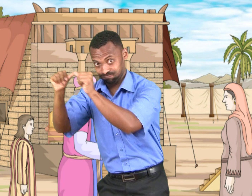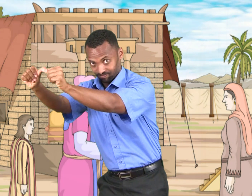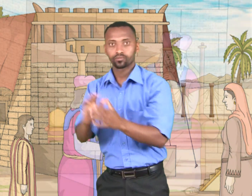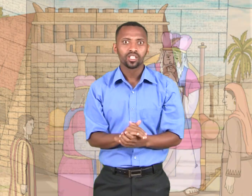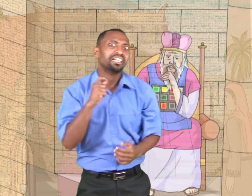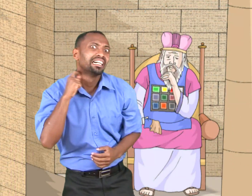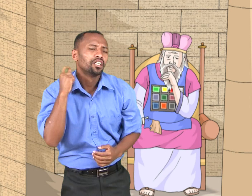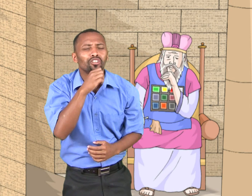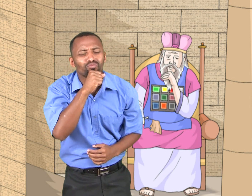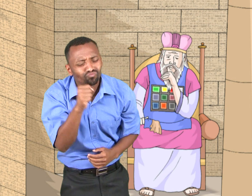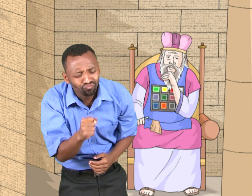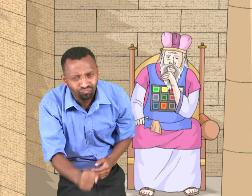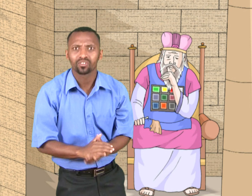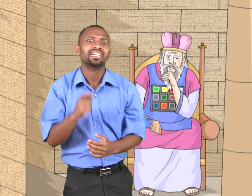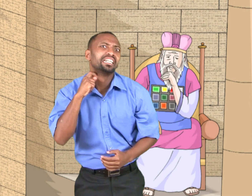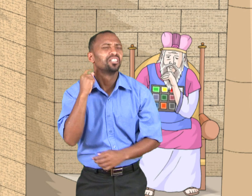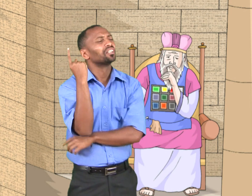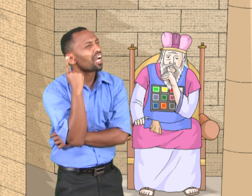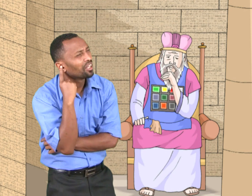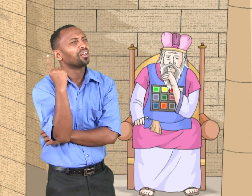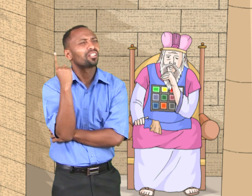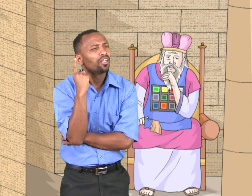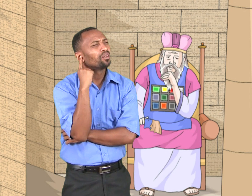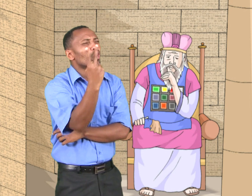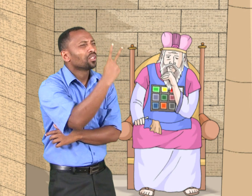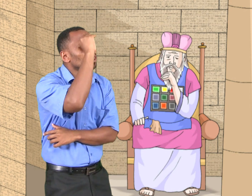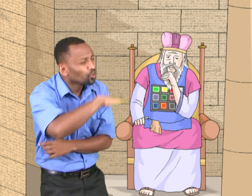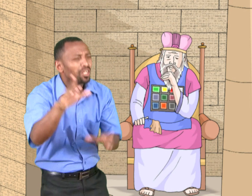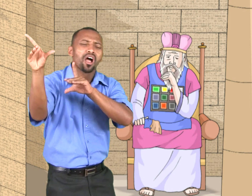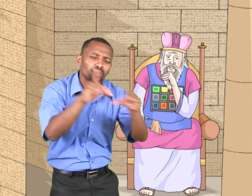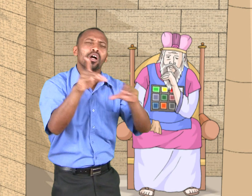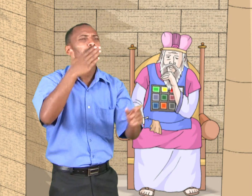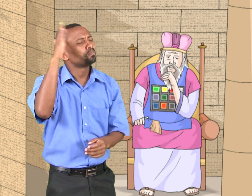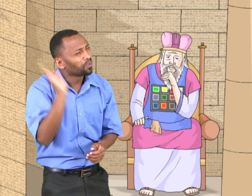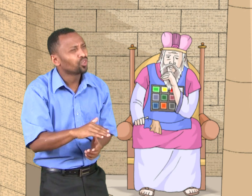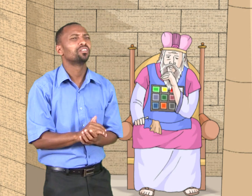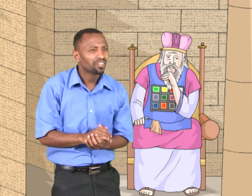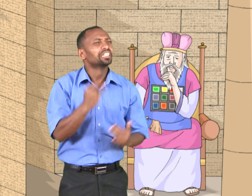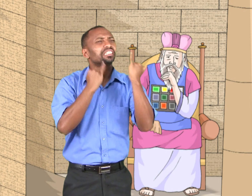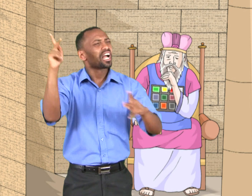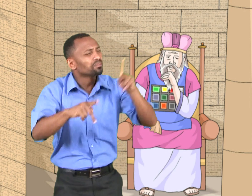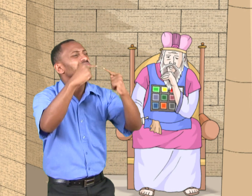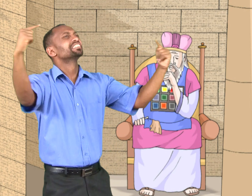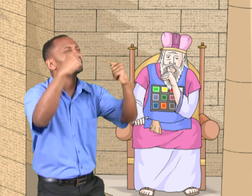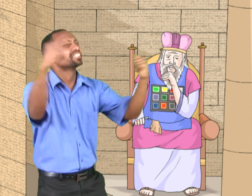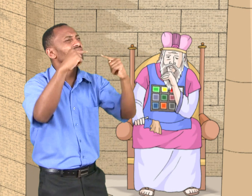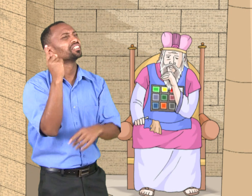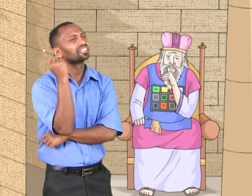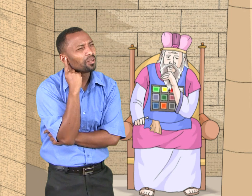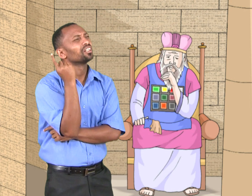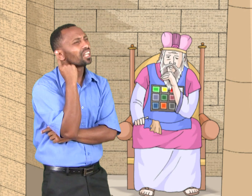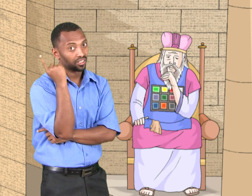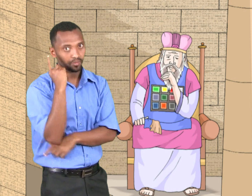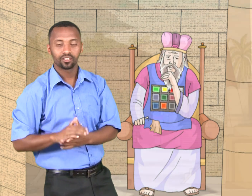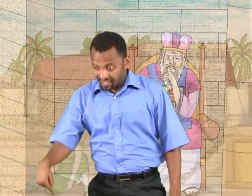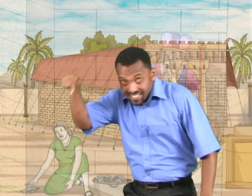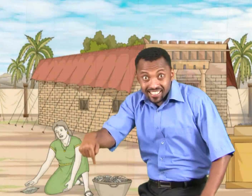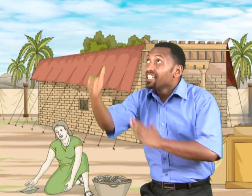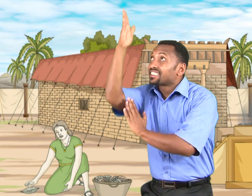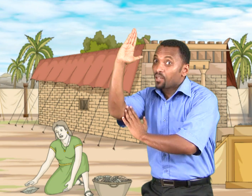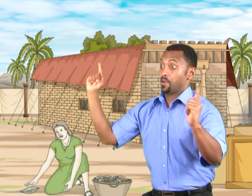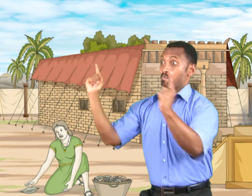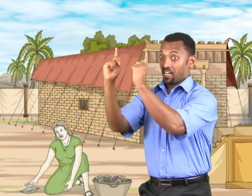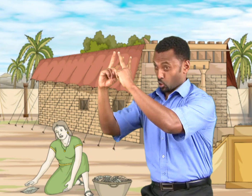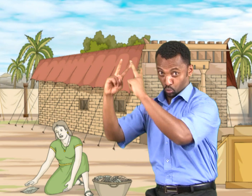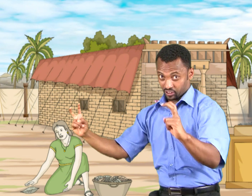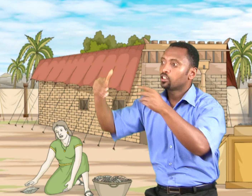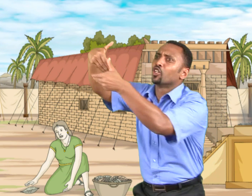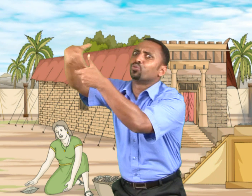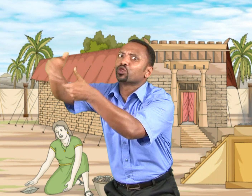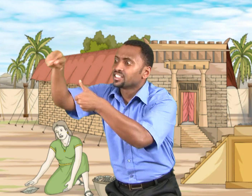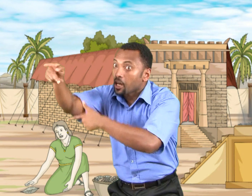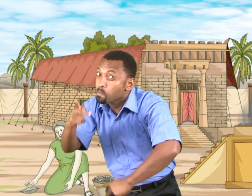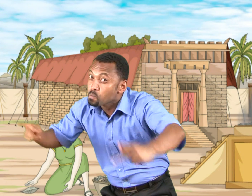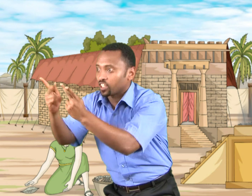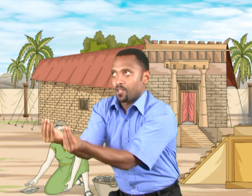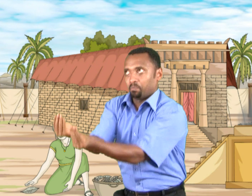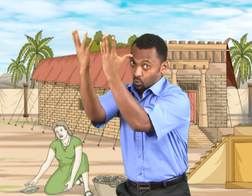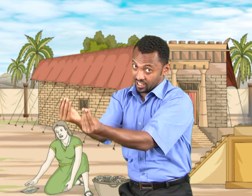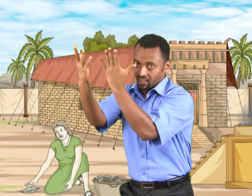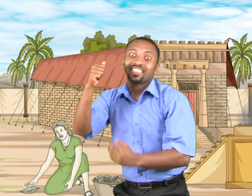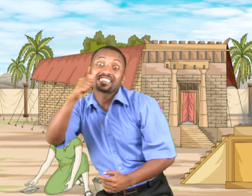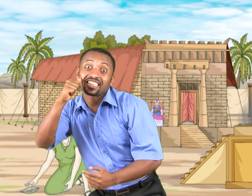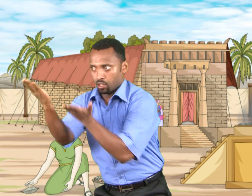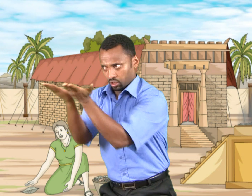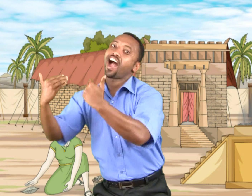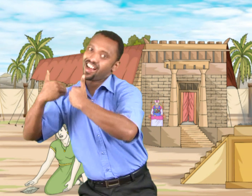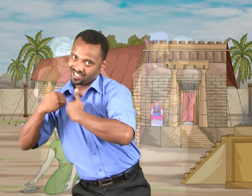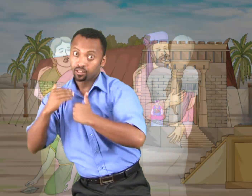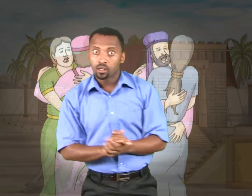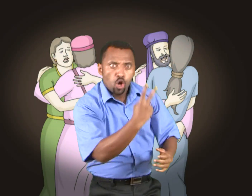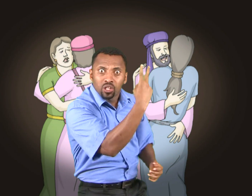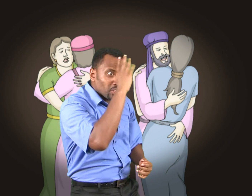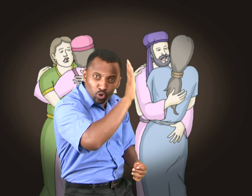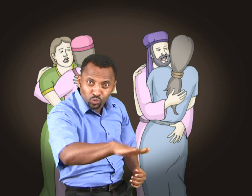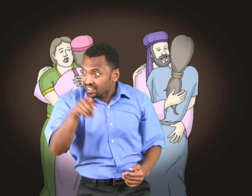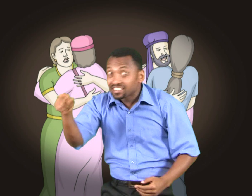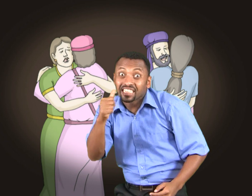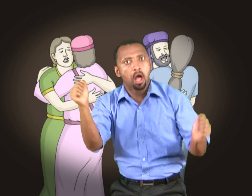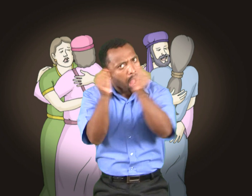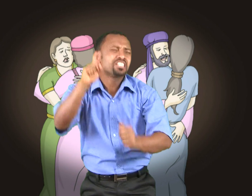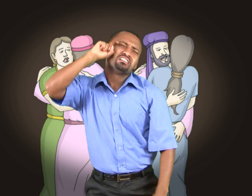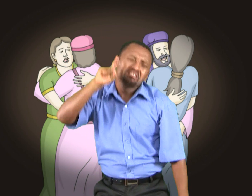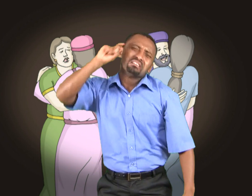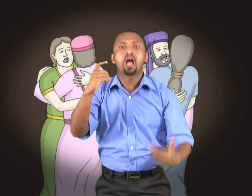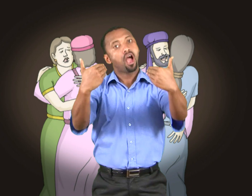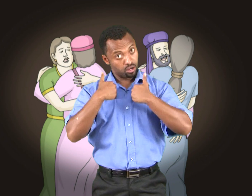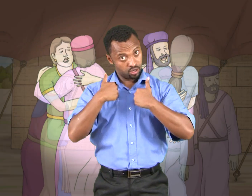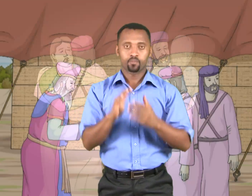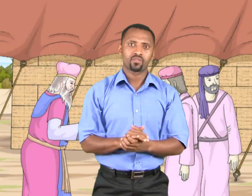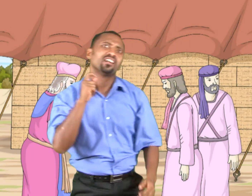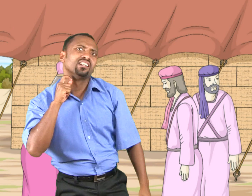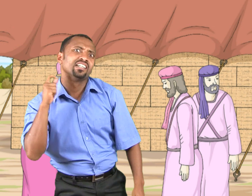Now Eli was very old, and he heard about everything his sons were doing to all Israel and how they were sleeping with the women who served at the entrance to the Tent of Meeting.